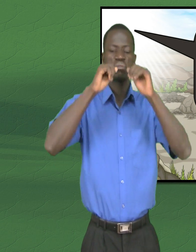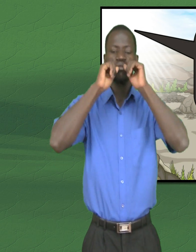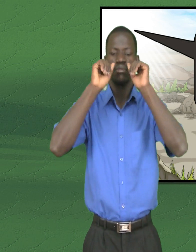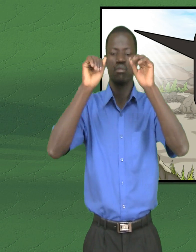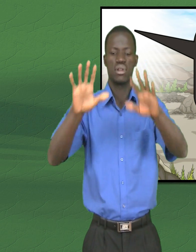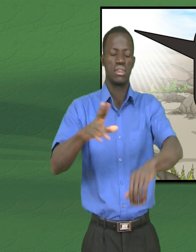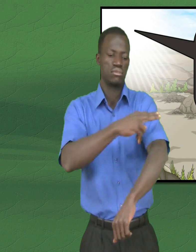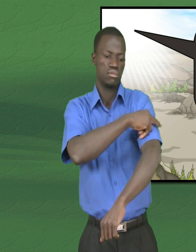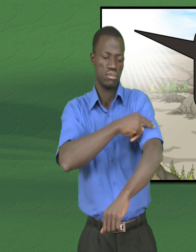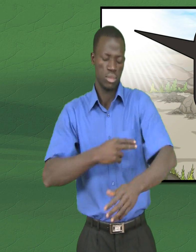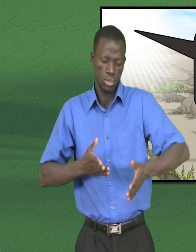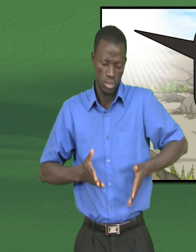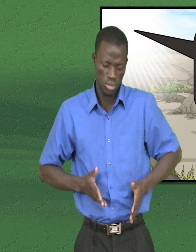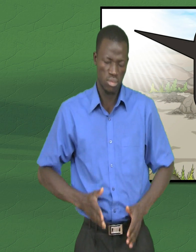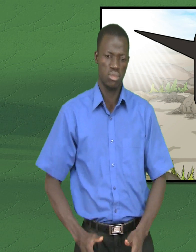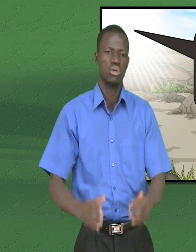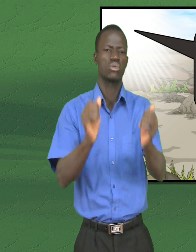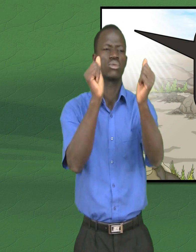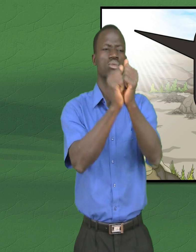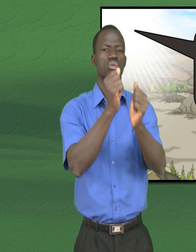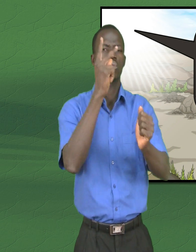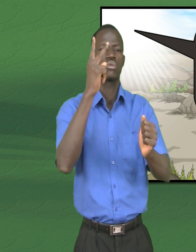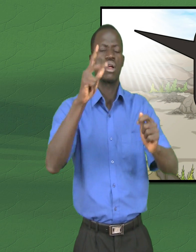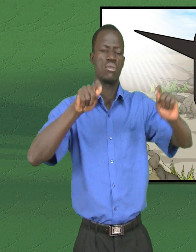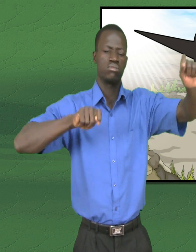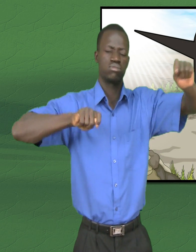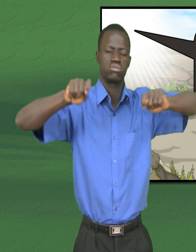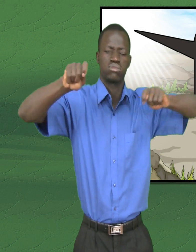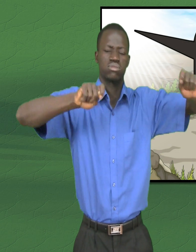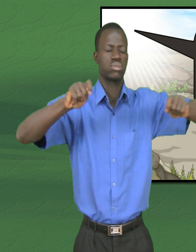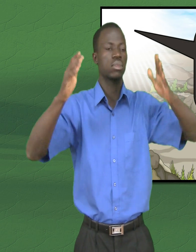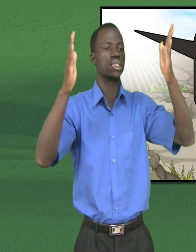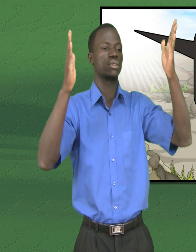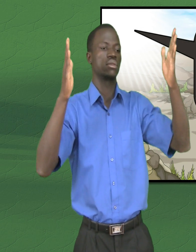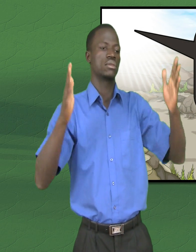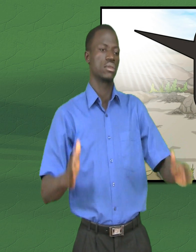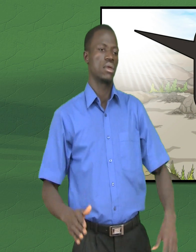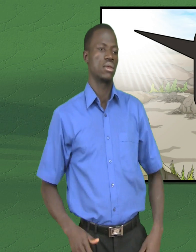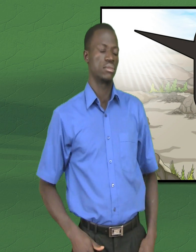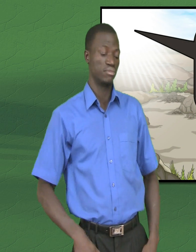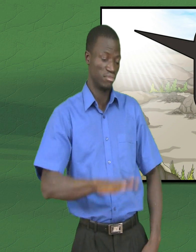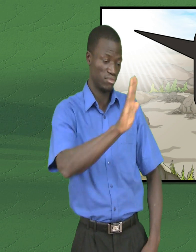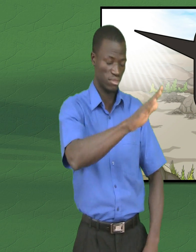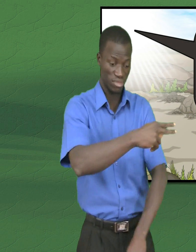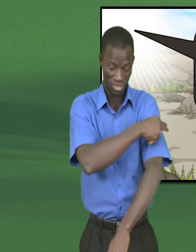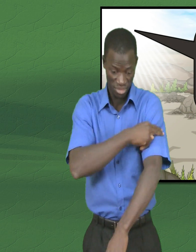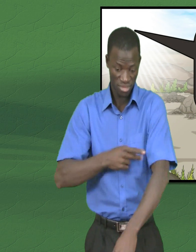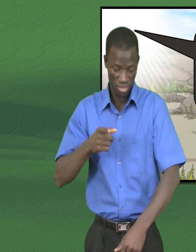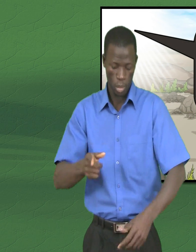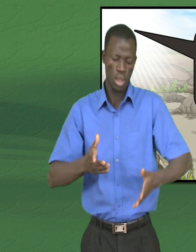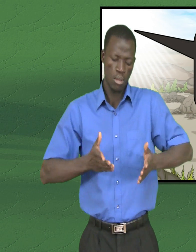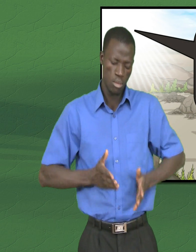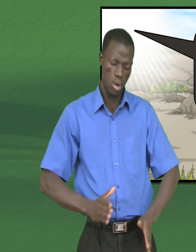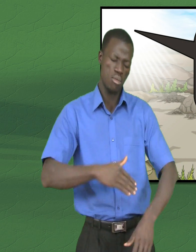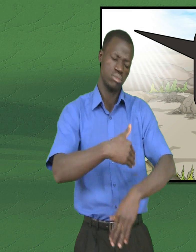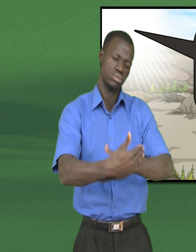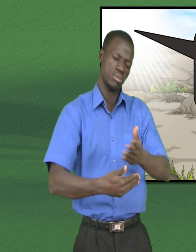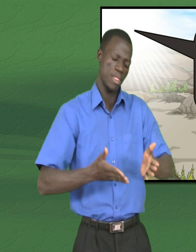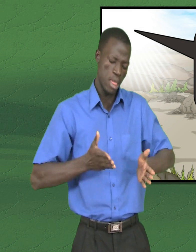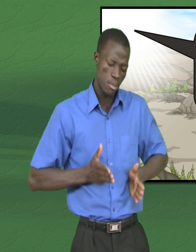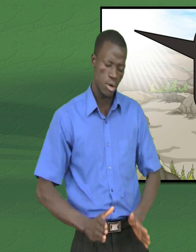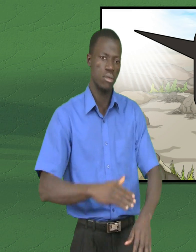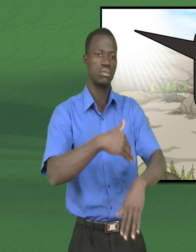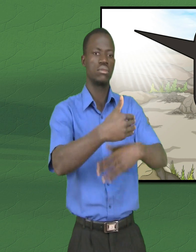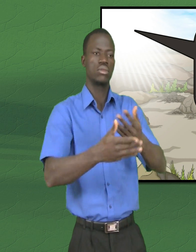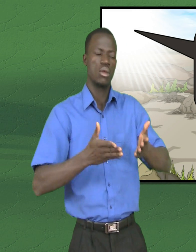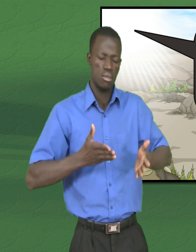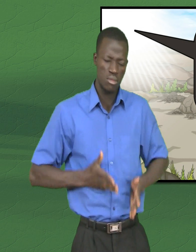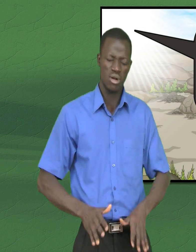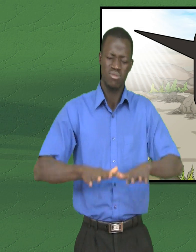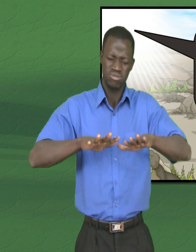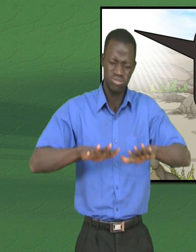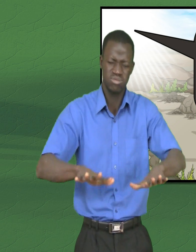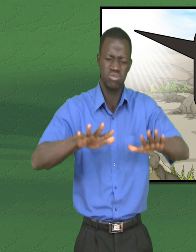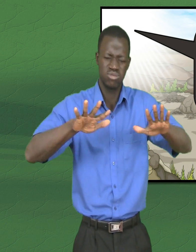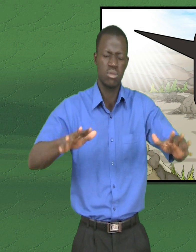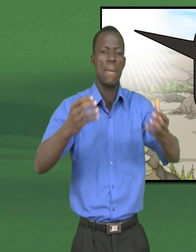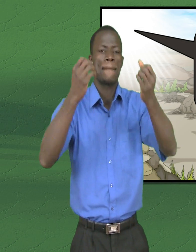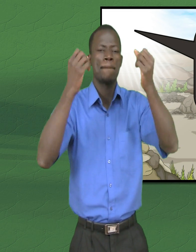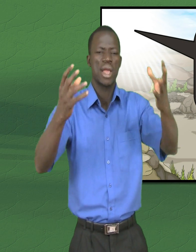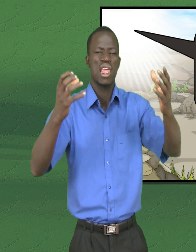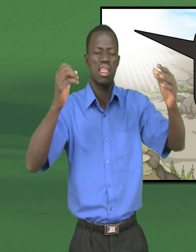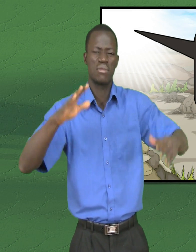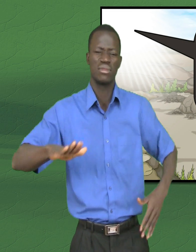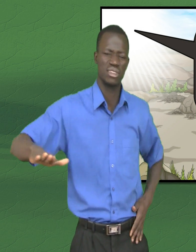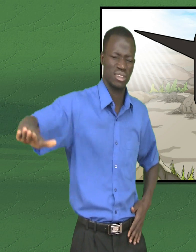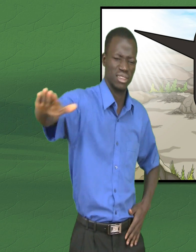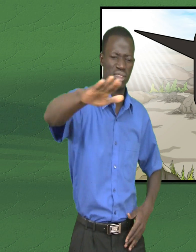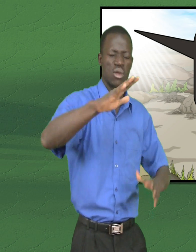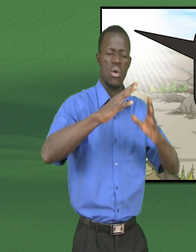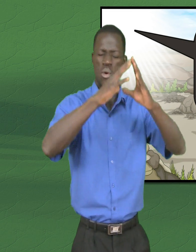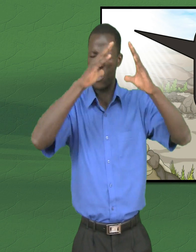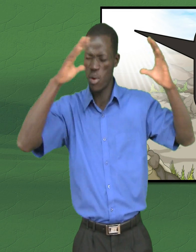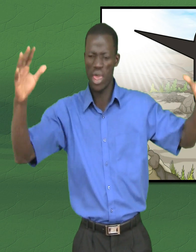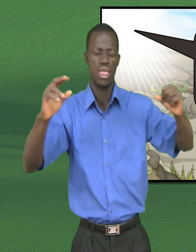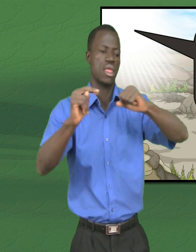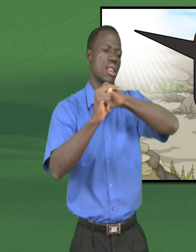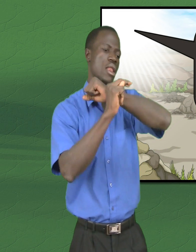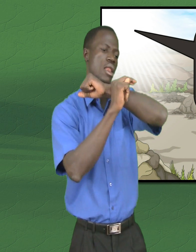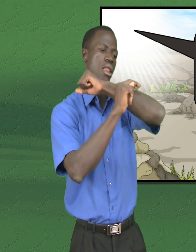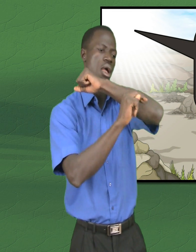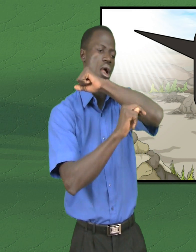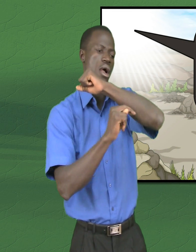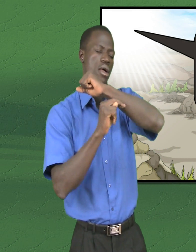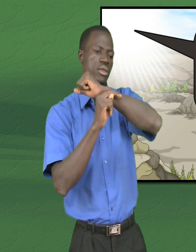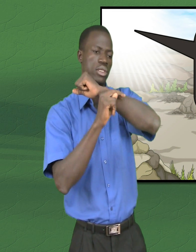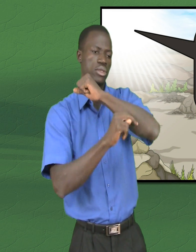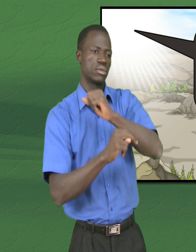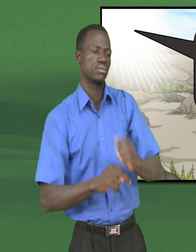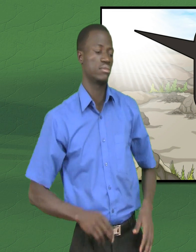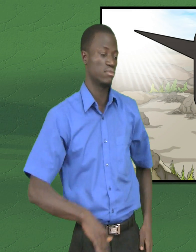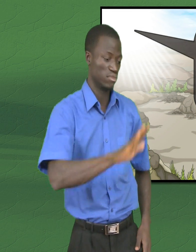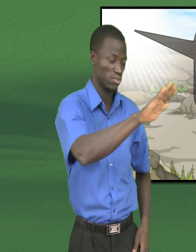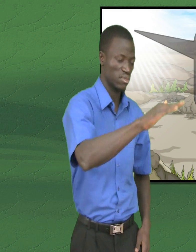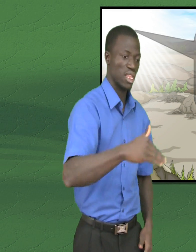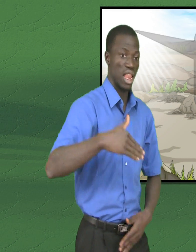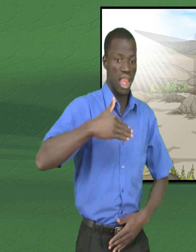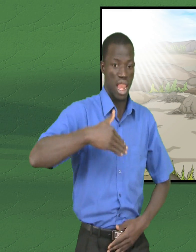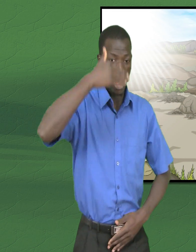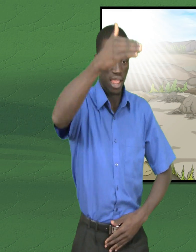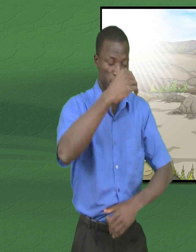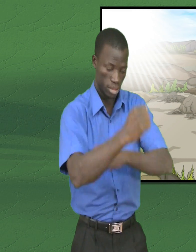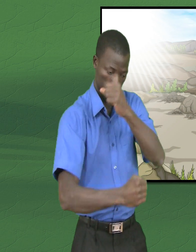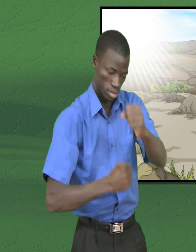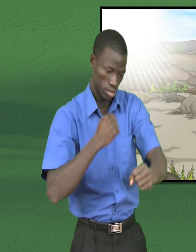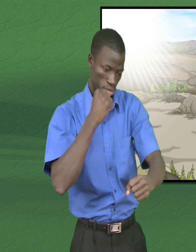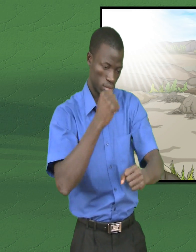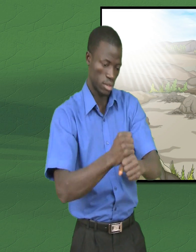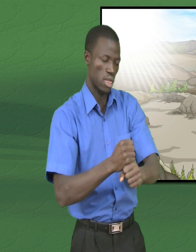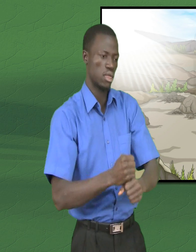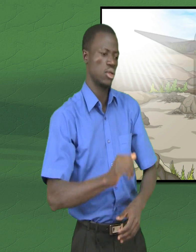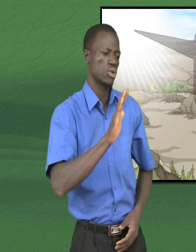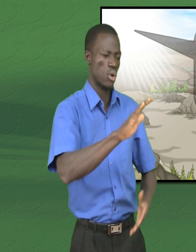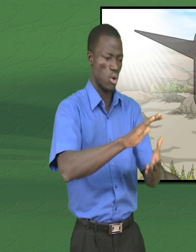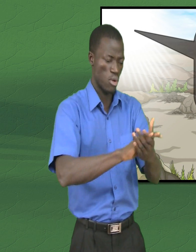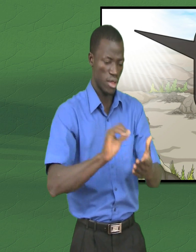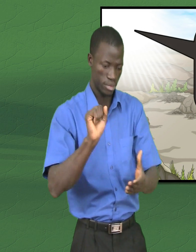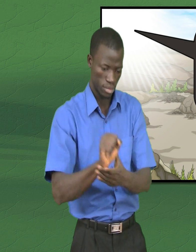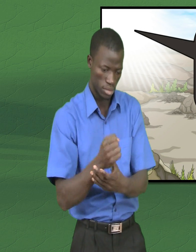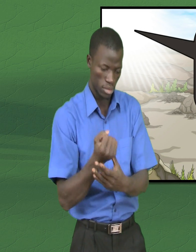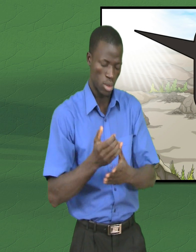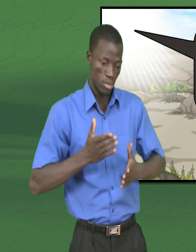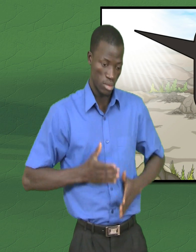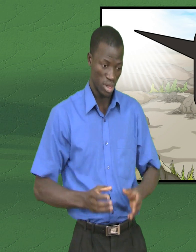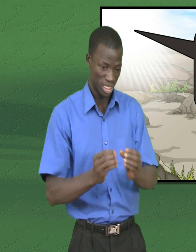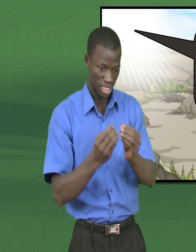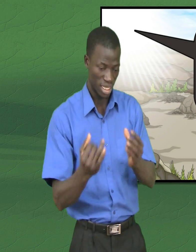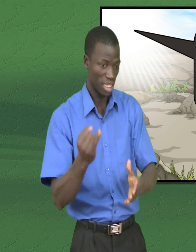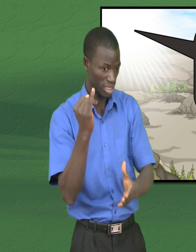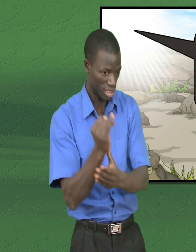He will become the father of twelve rulers, and I will make him into a great nation.